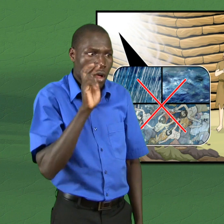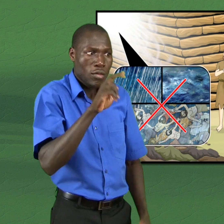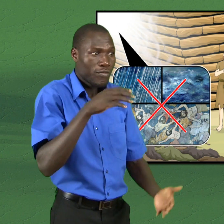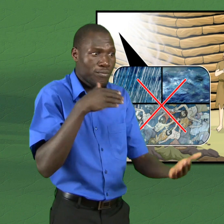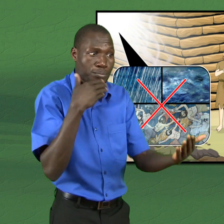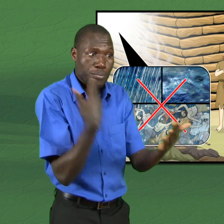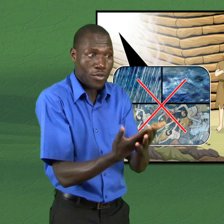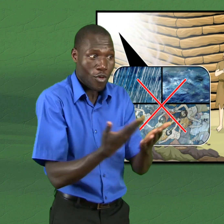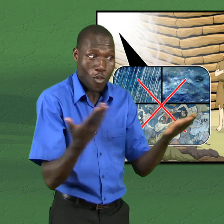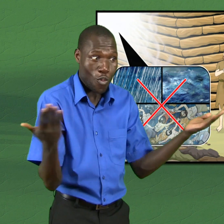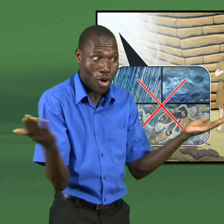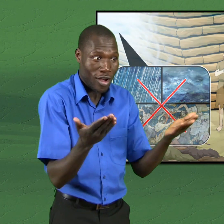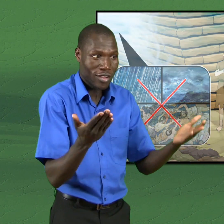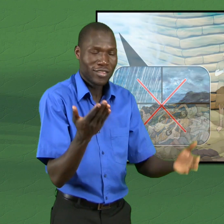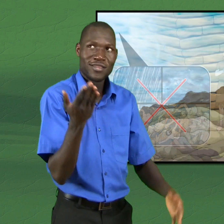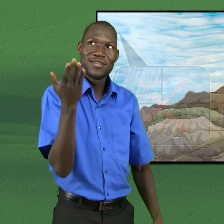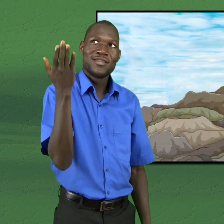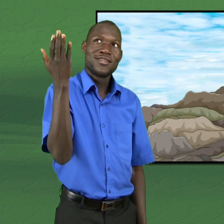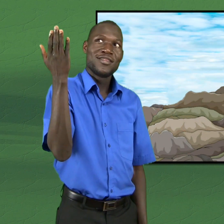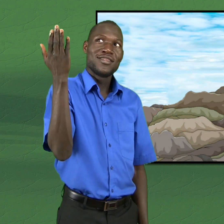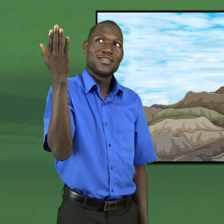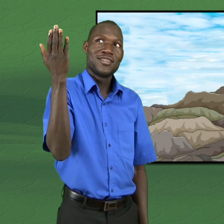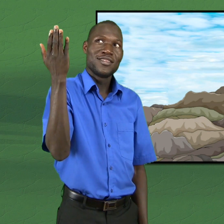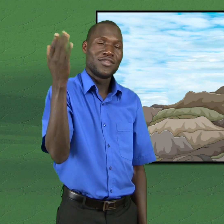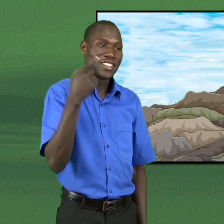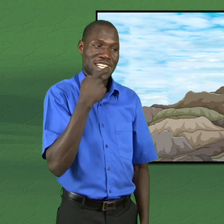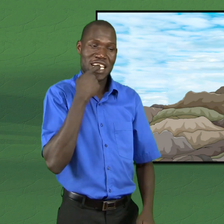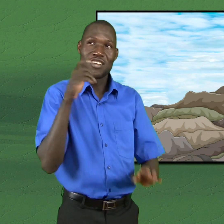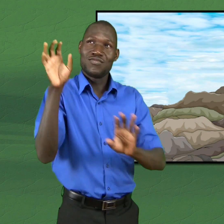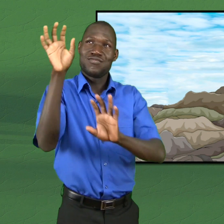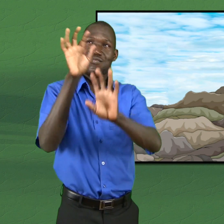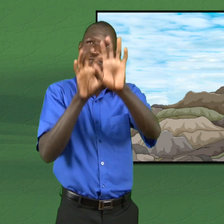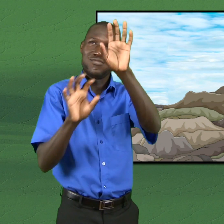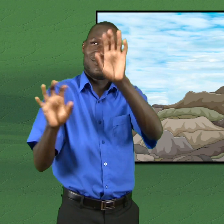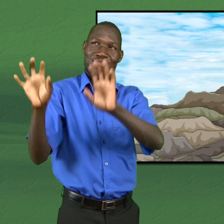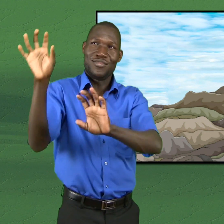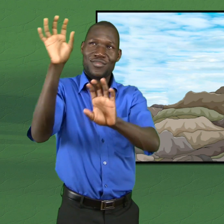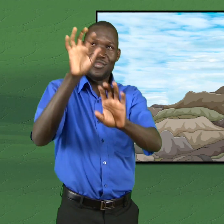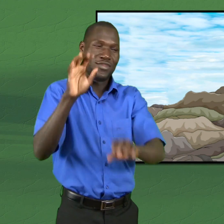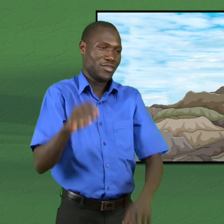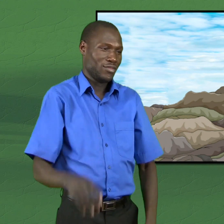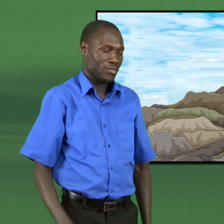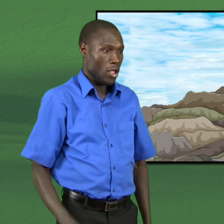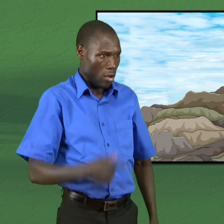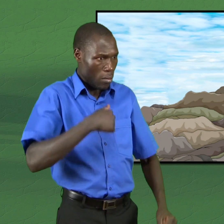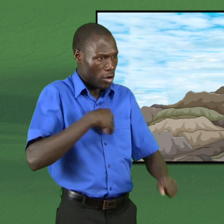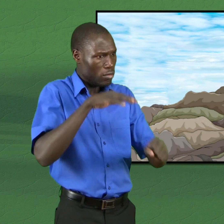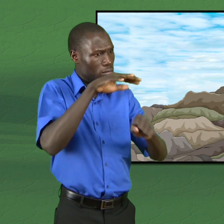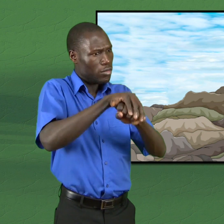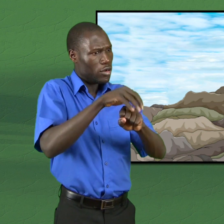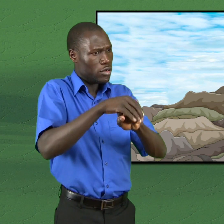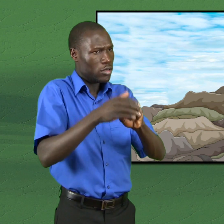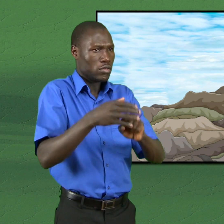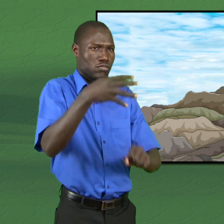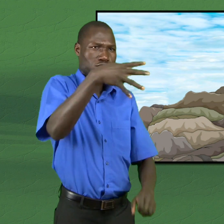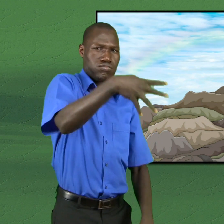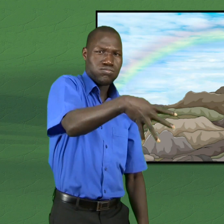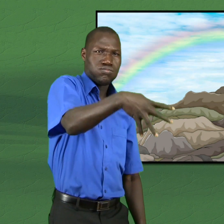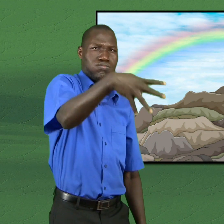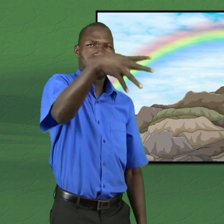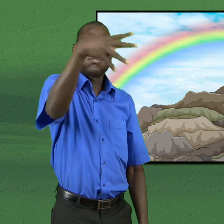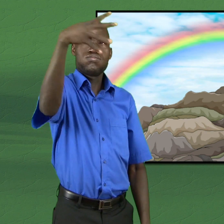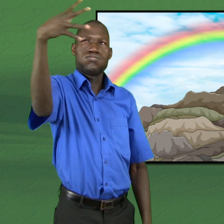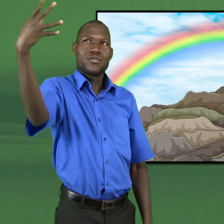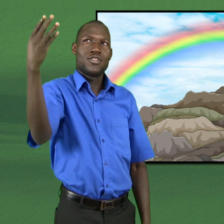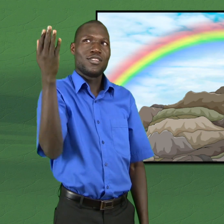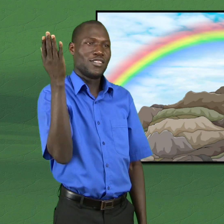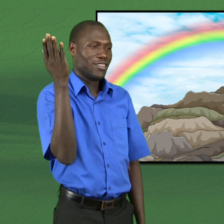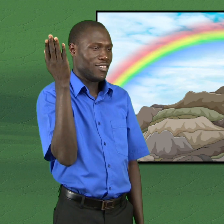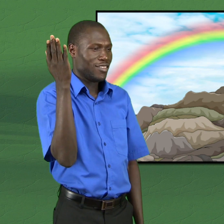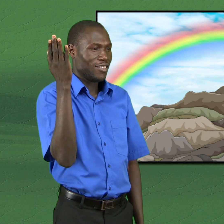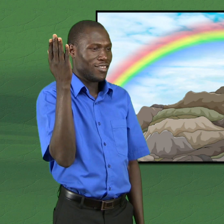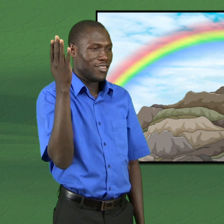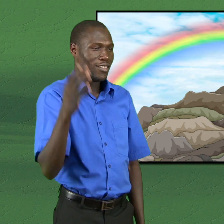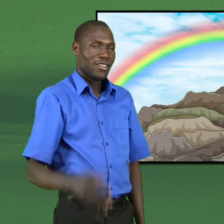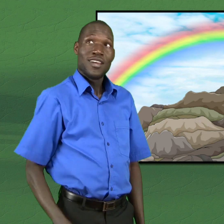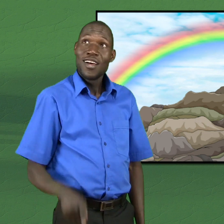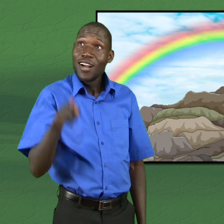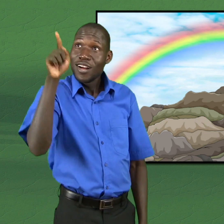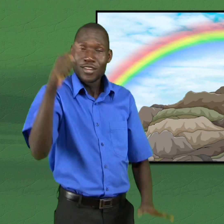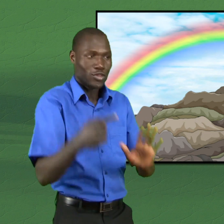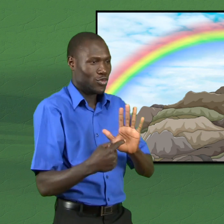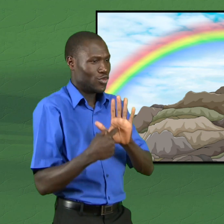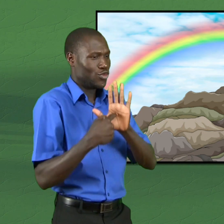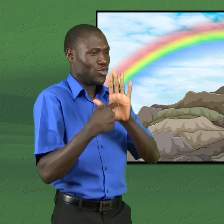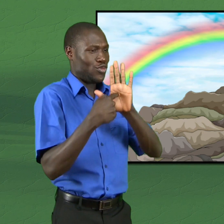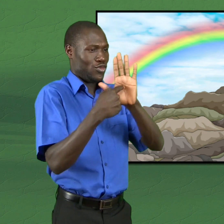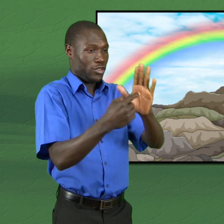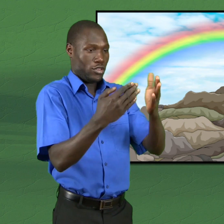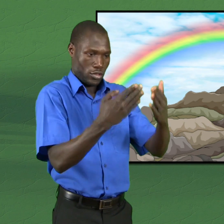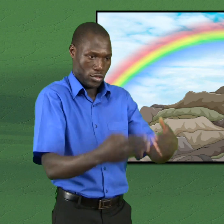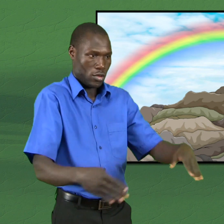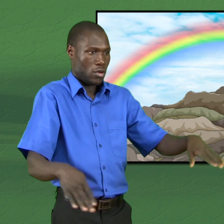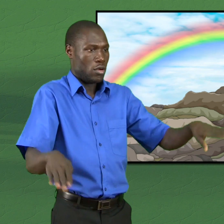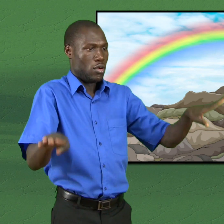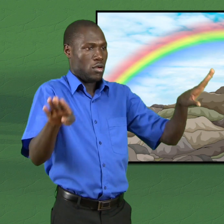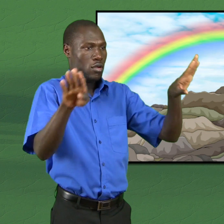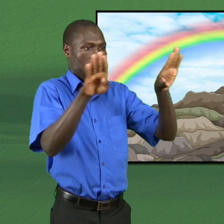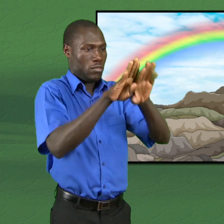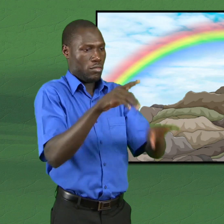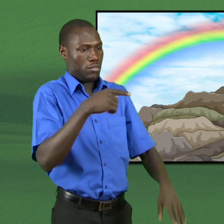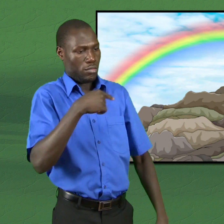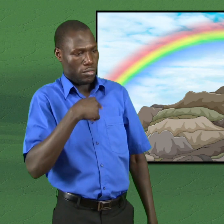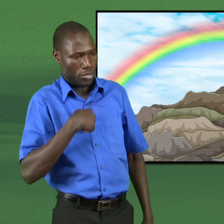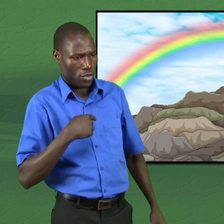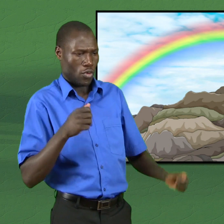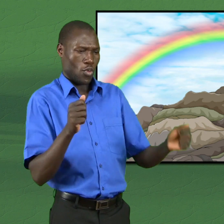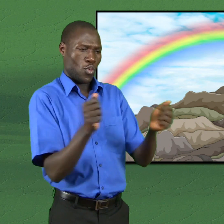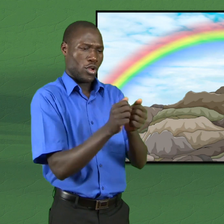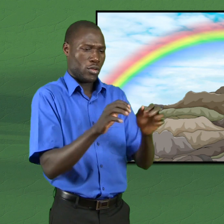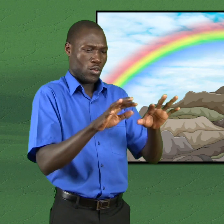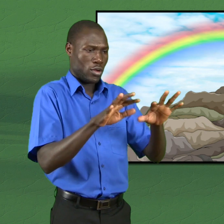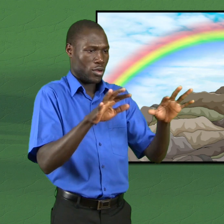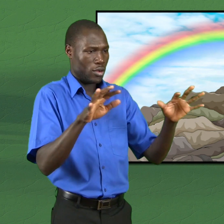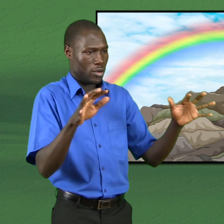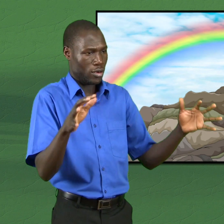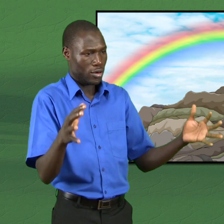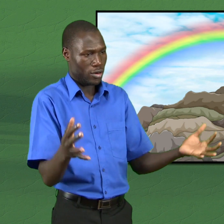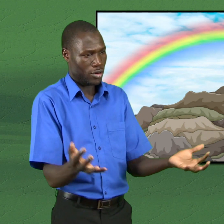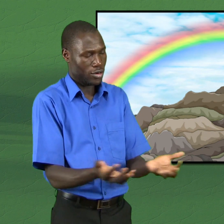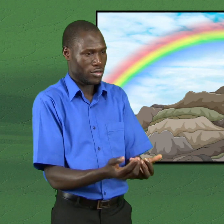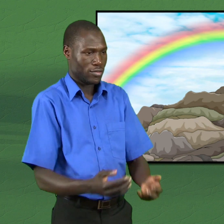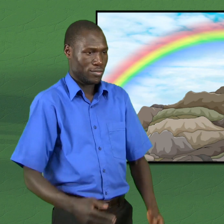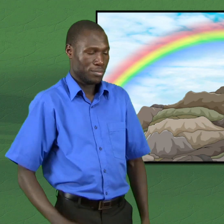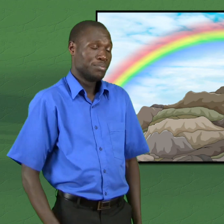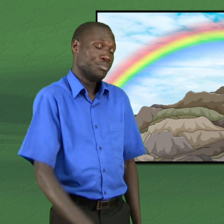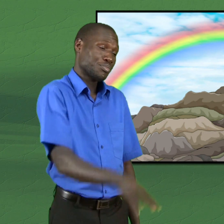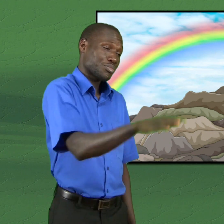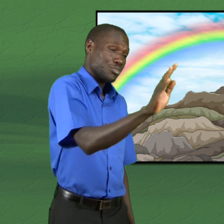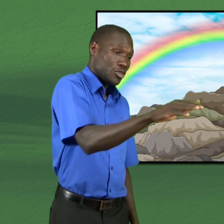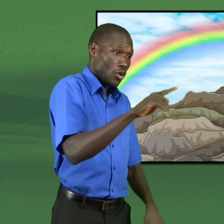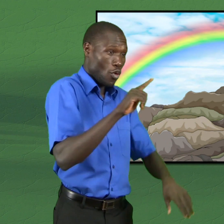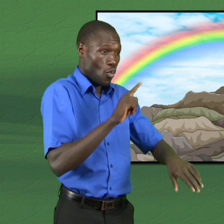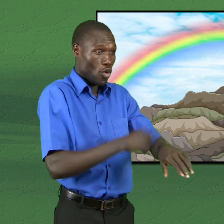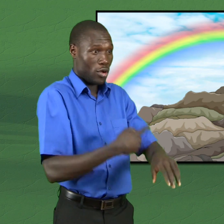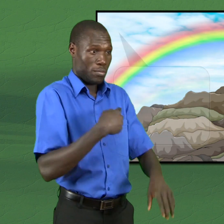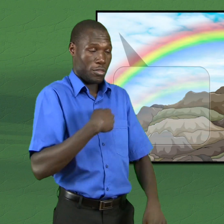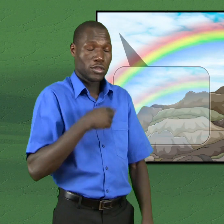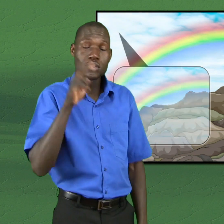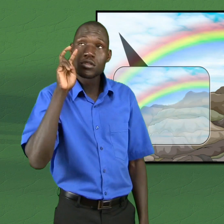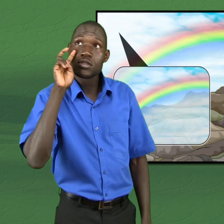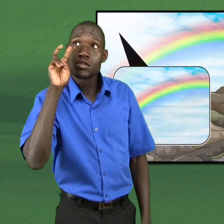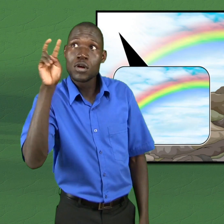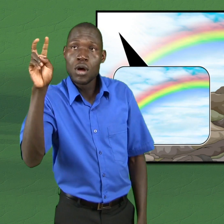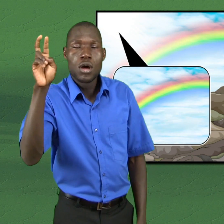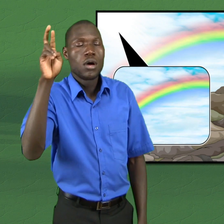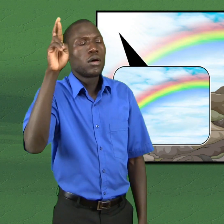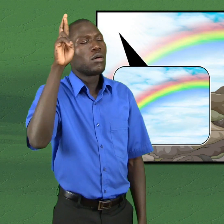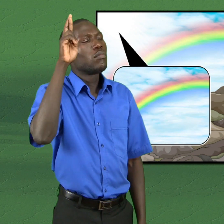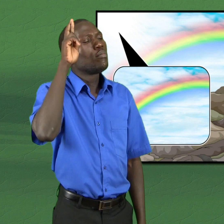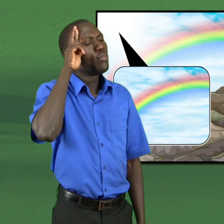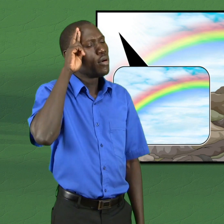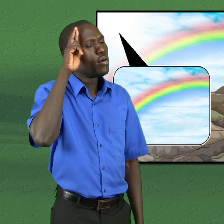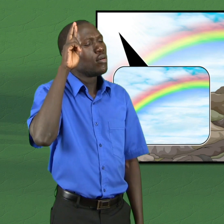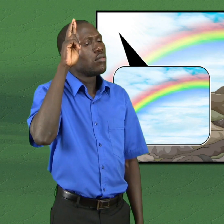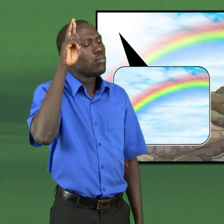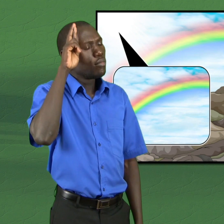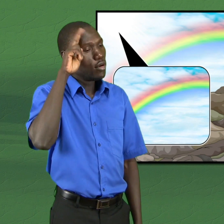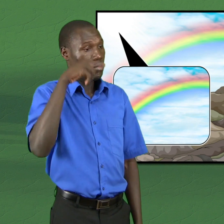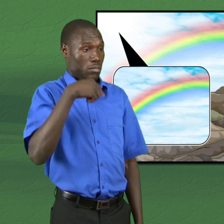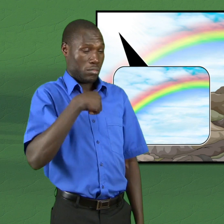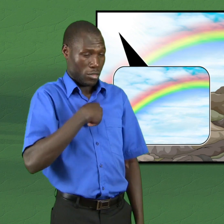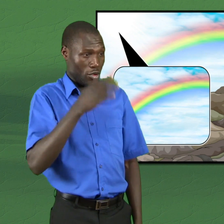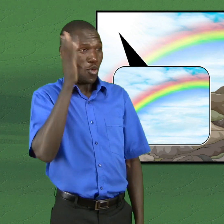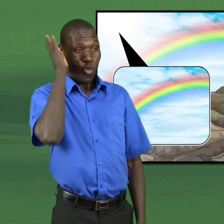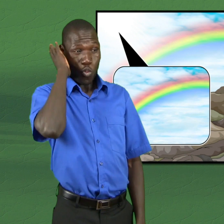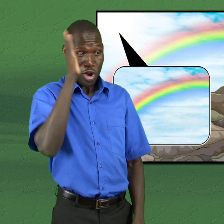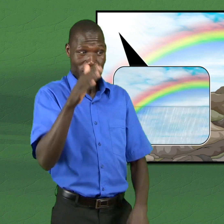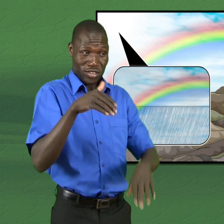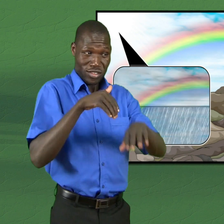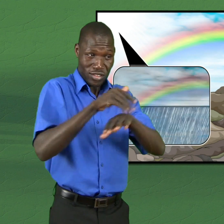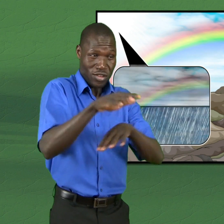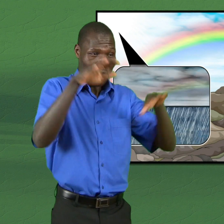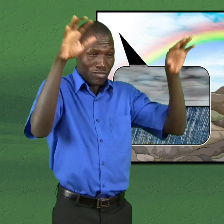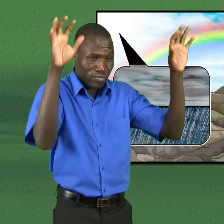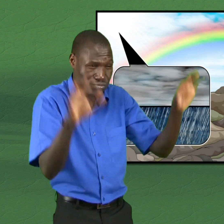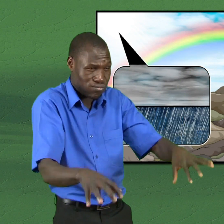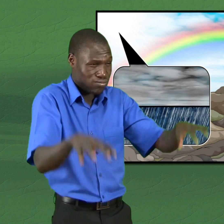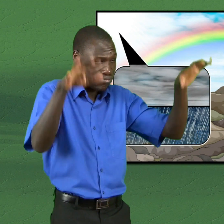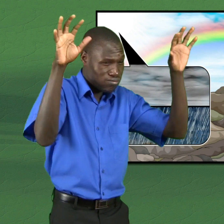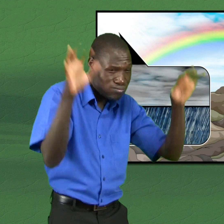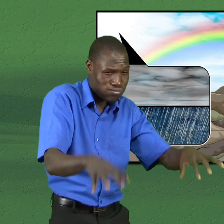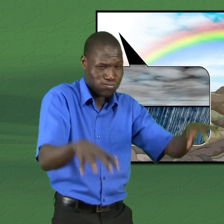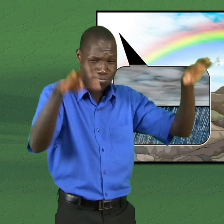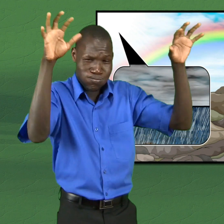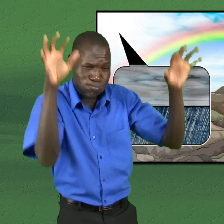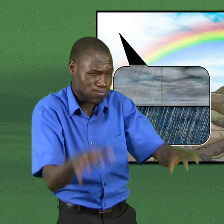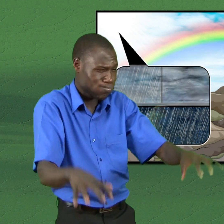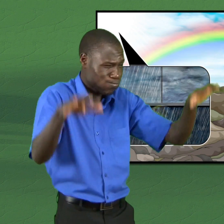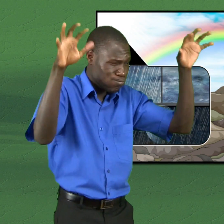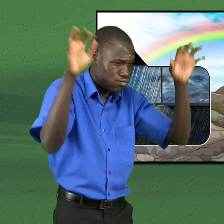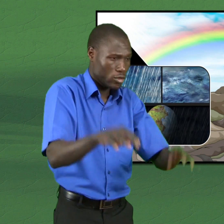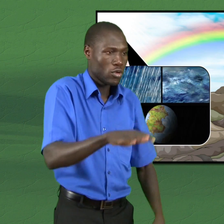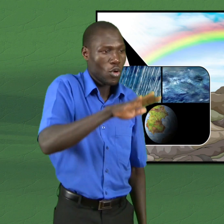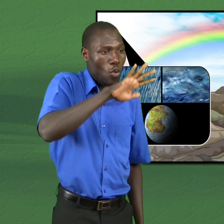And God said, “This is the sign of the covenant I am making between Me and you and every living creature with you, a covenant for all generations to come: I have set My rainbow in the clouds, and it will be a sign of the covenant between Me and the earth. Whenever I form clouds over the earth and the rainbow appears in the clouds, I will remember My covenant between Me and you and every living creature of every kind.